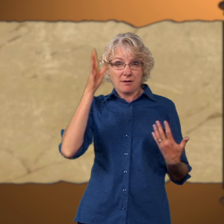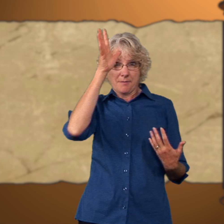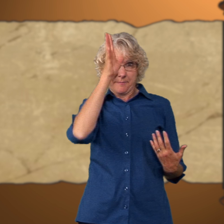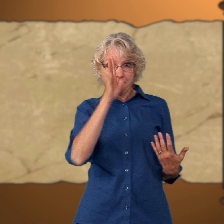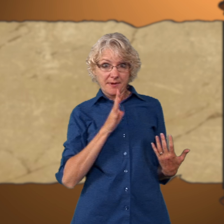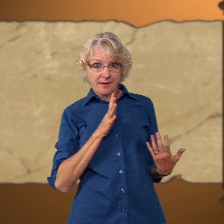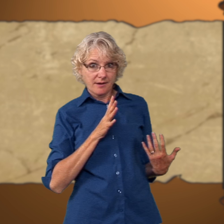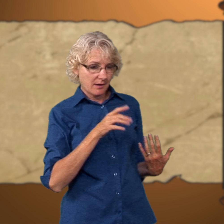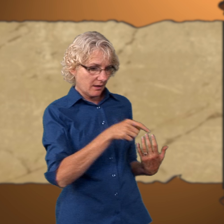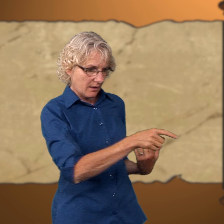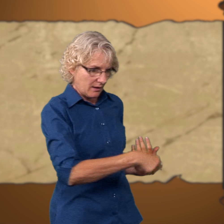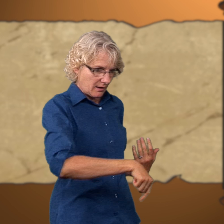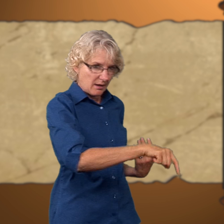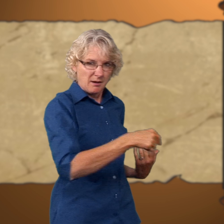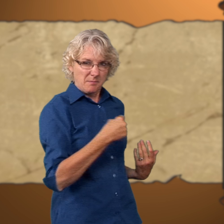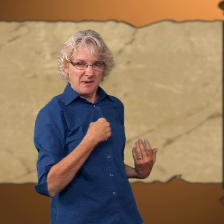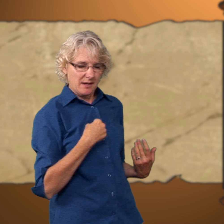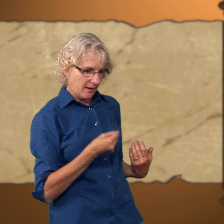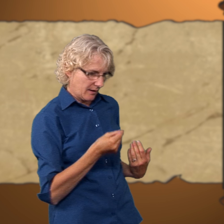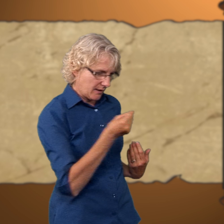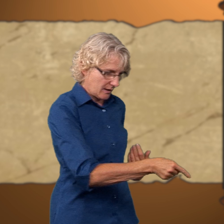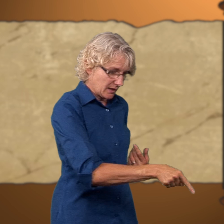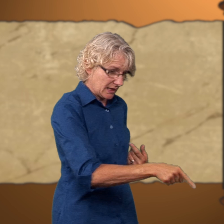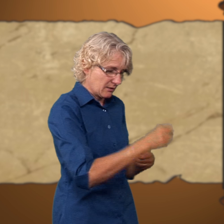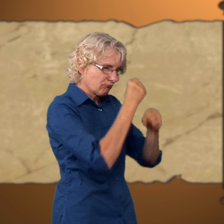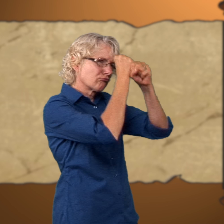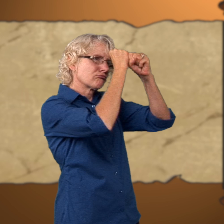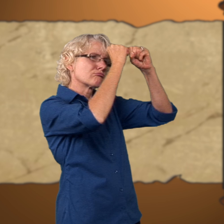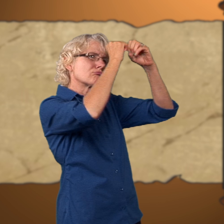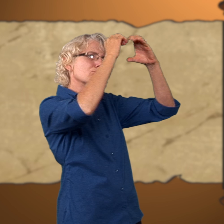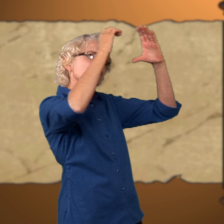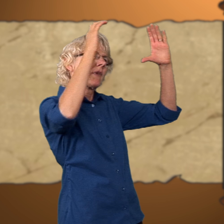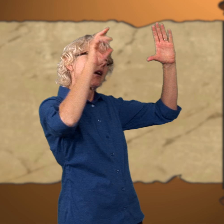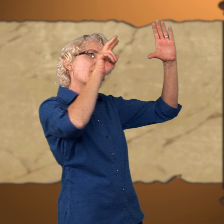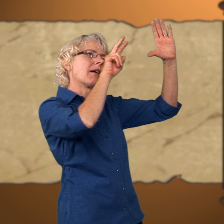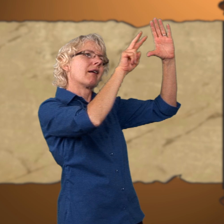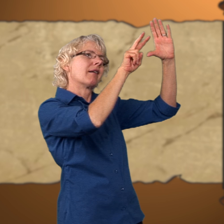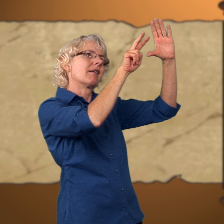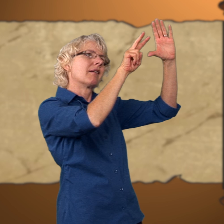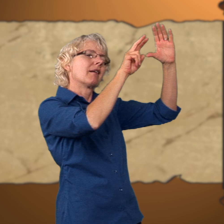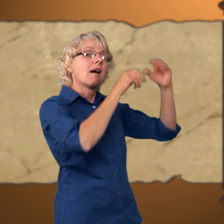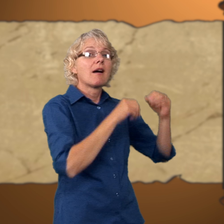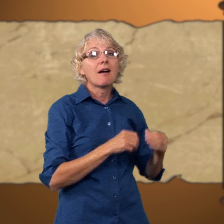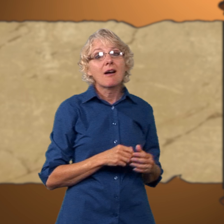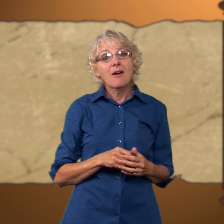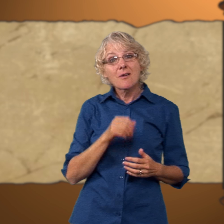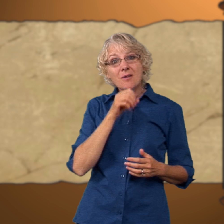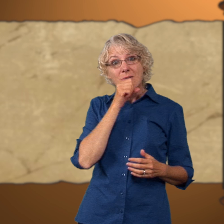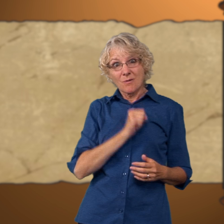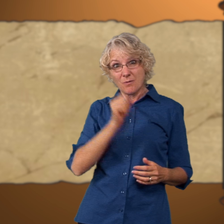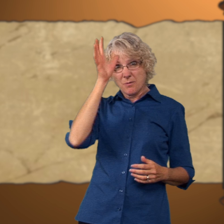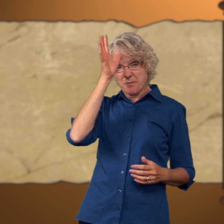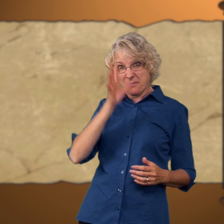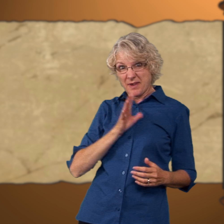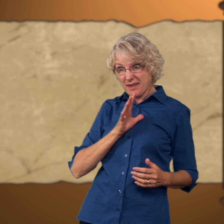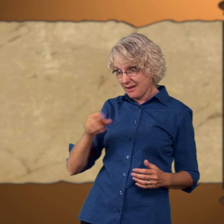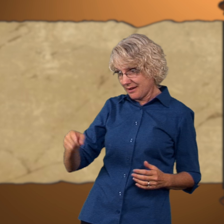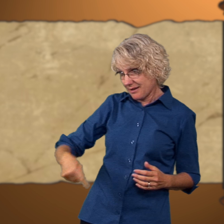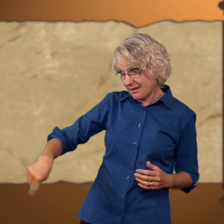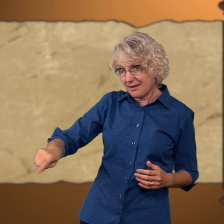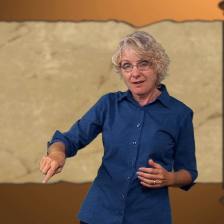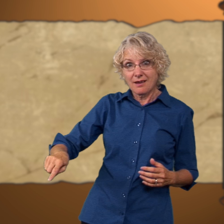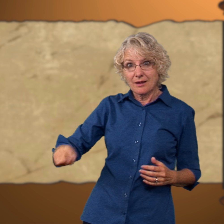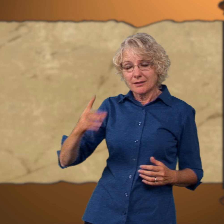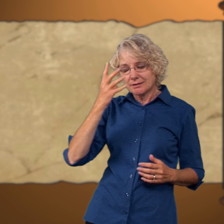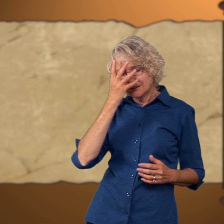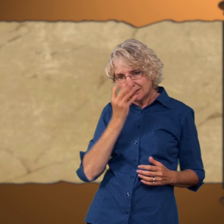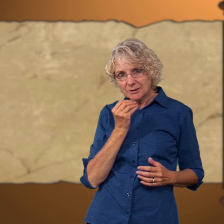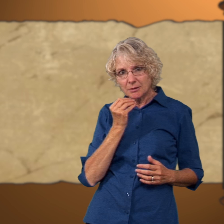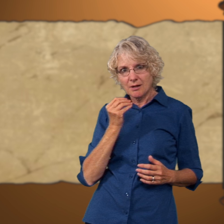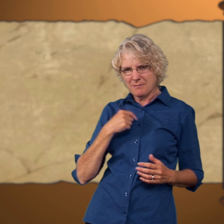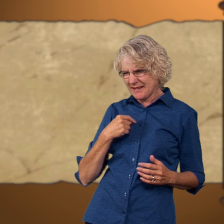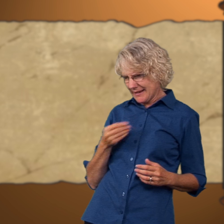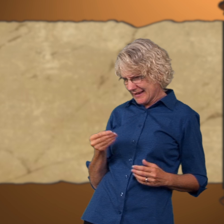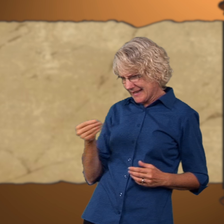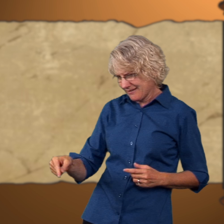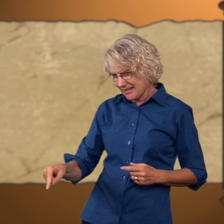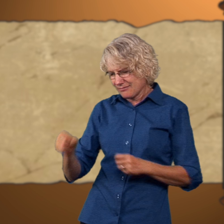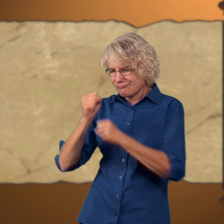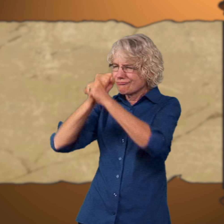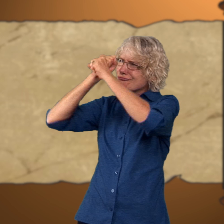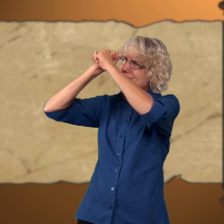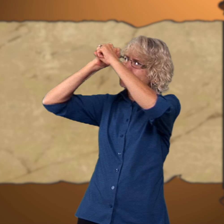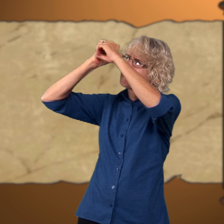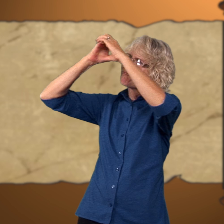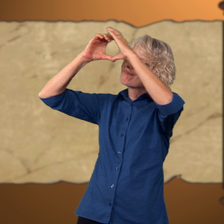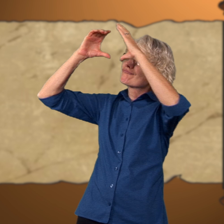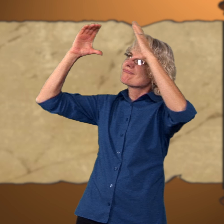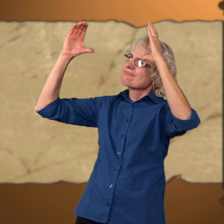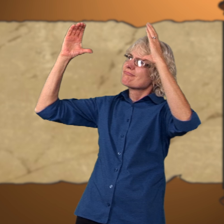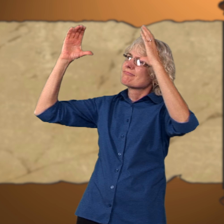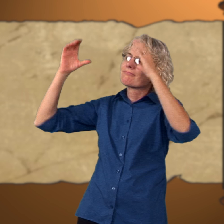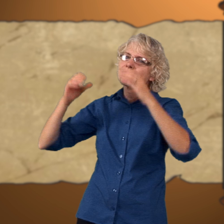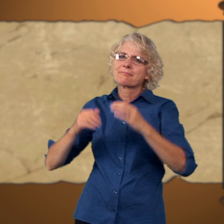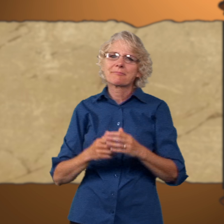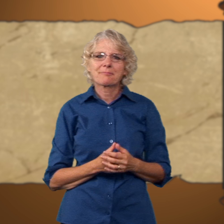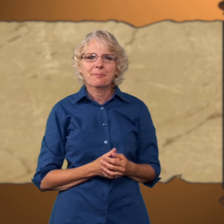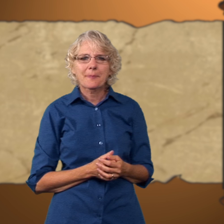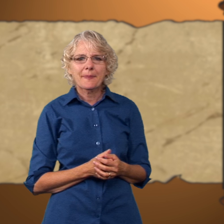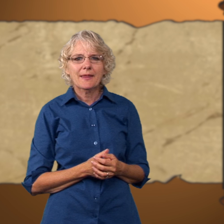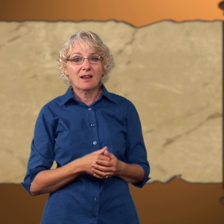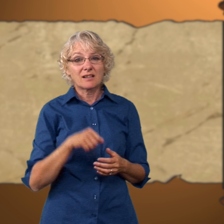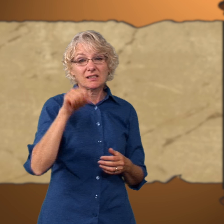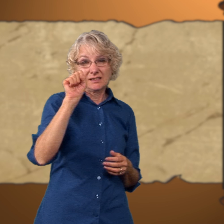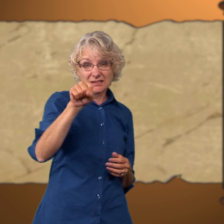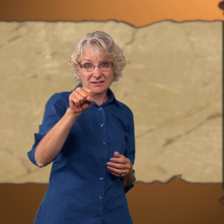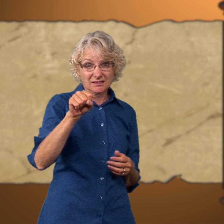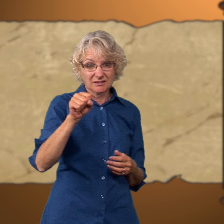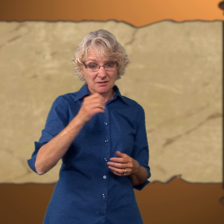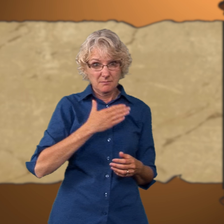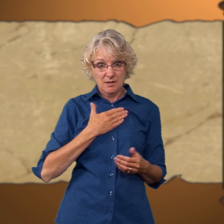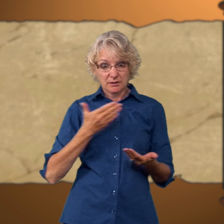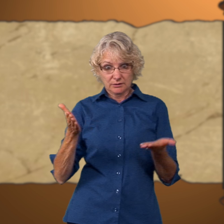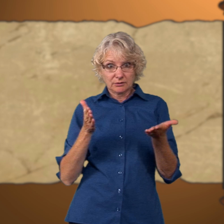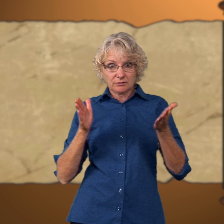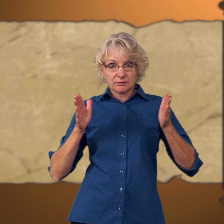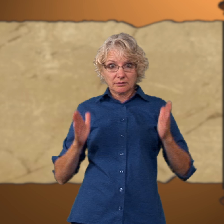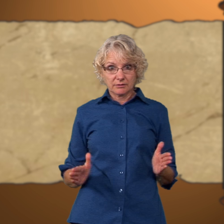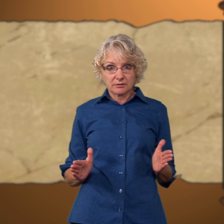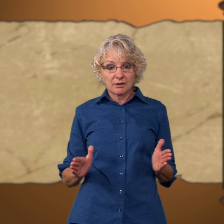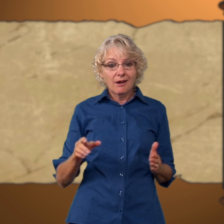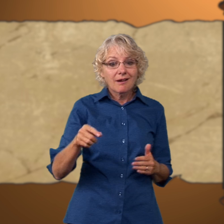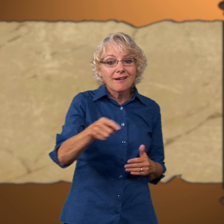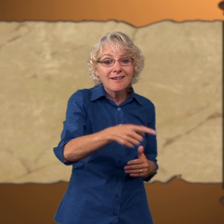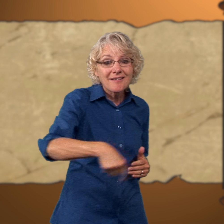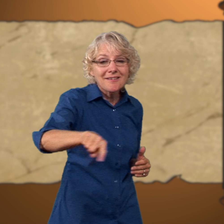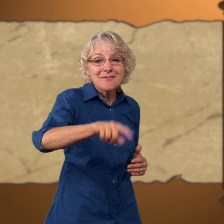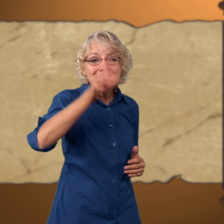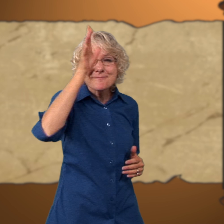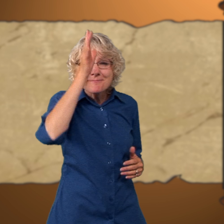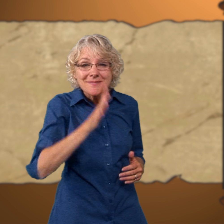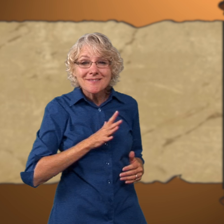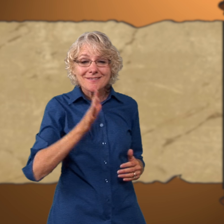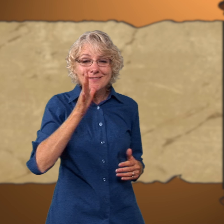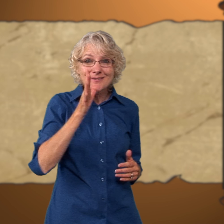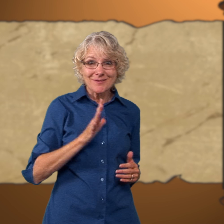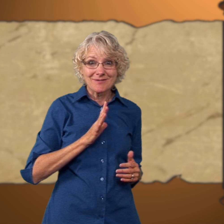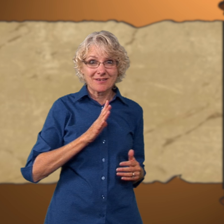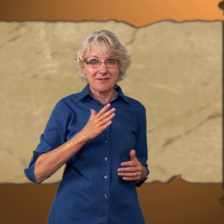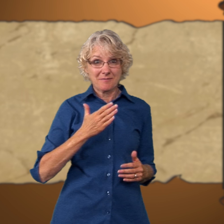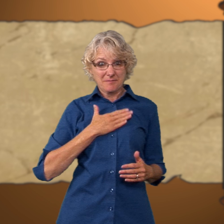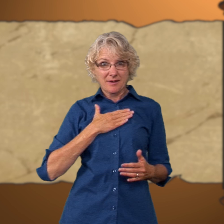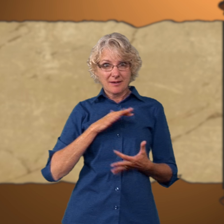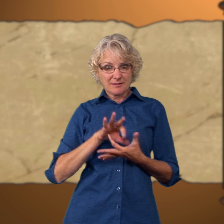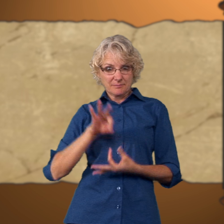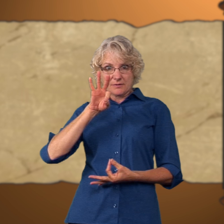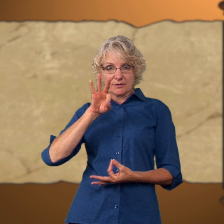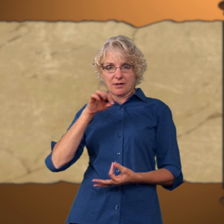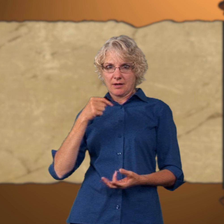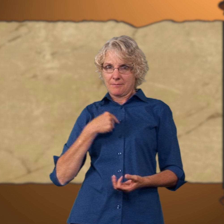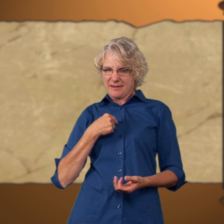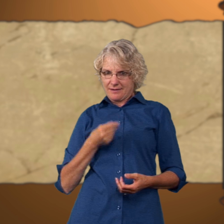The sun will be turned to darkness, and the moon to blood, before the coming of the great and glorious Day of the Lord. And everyone who calls on the name of the Lord will be saved.’